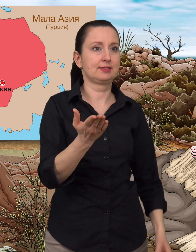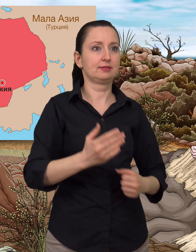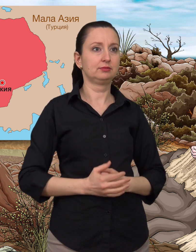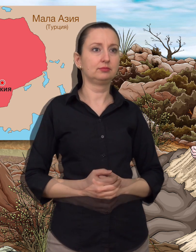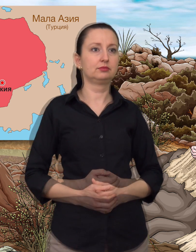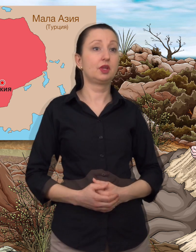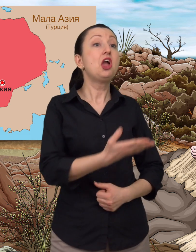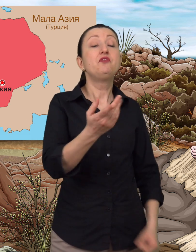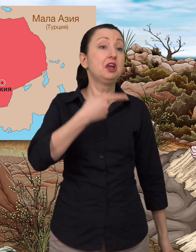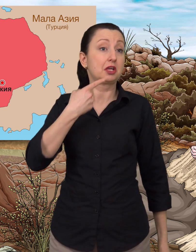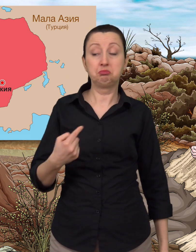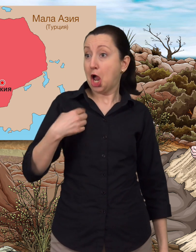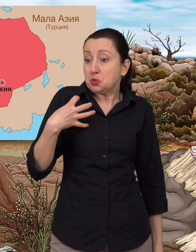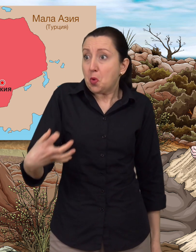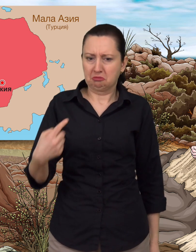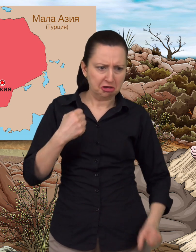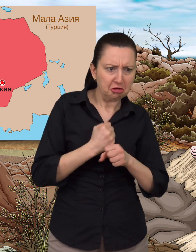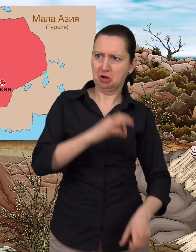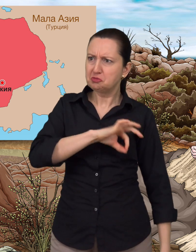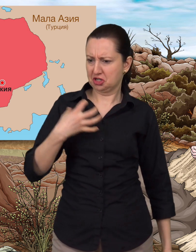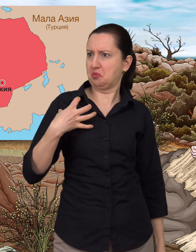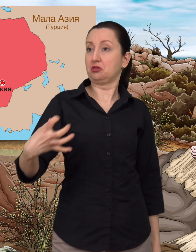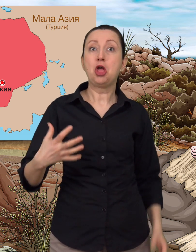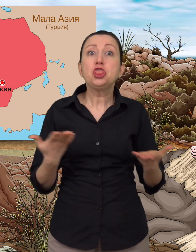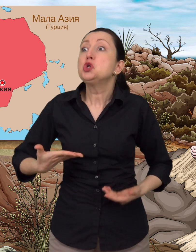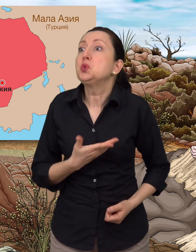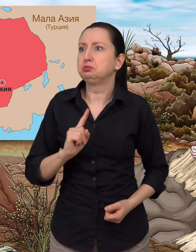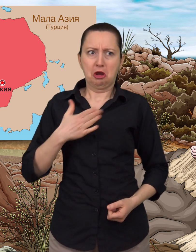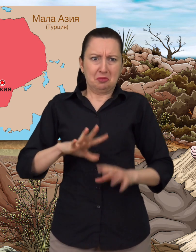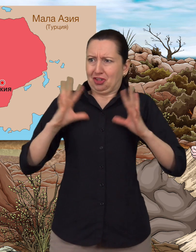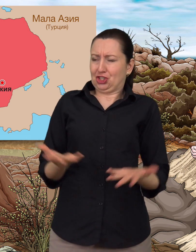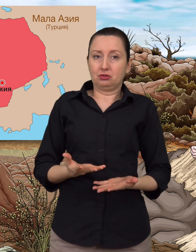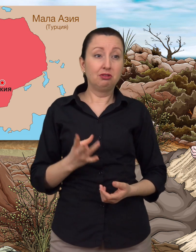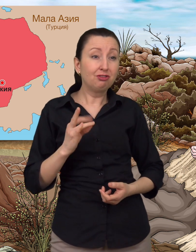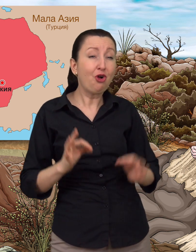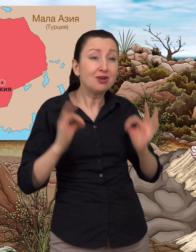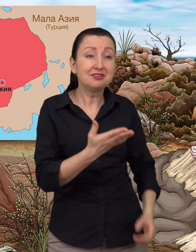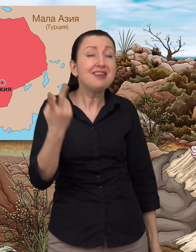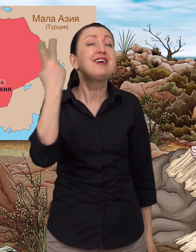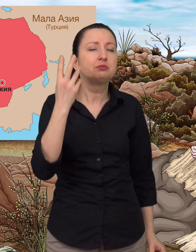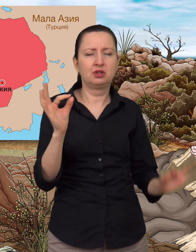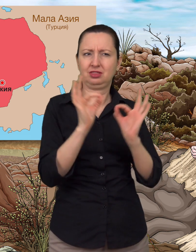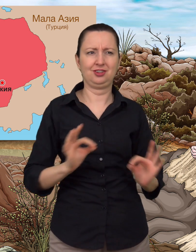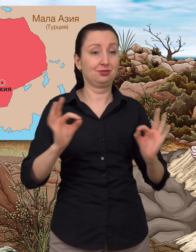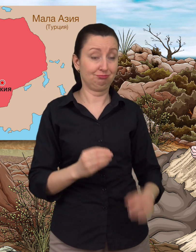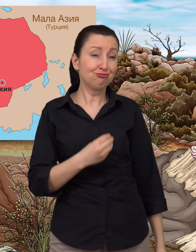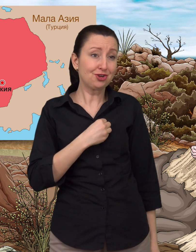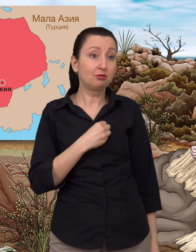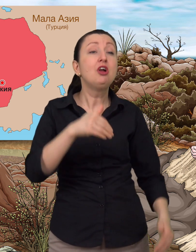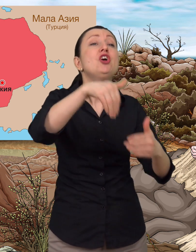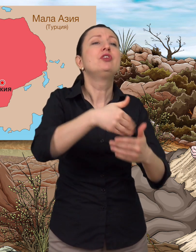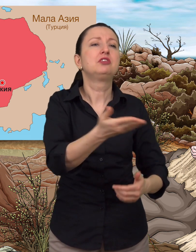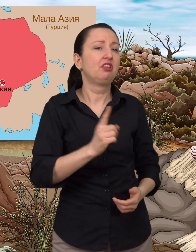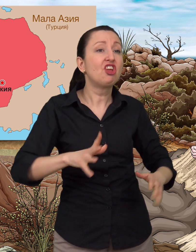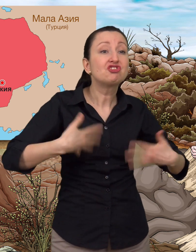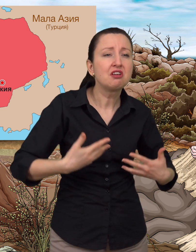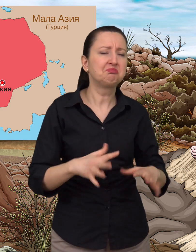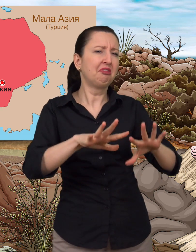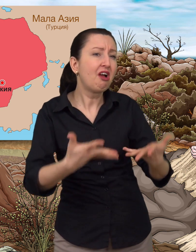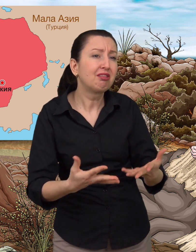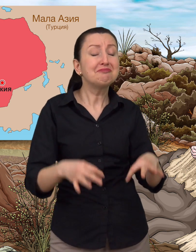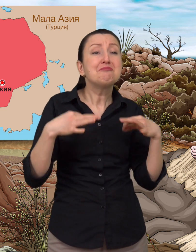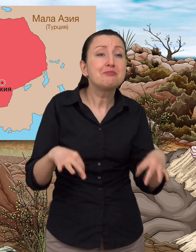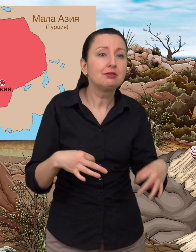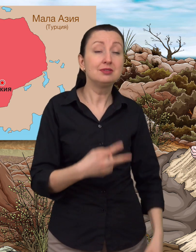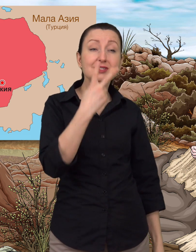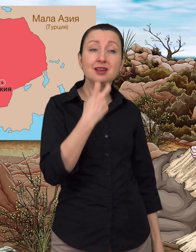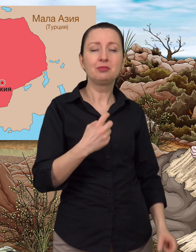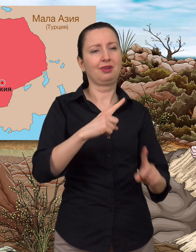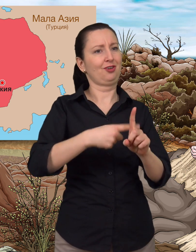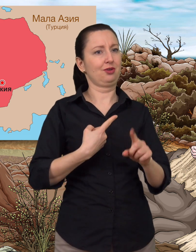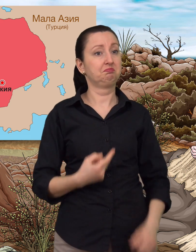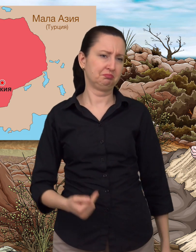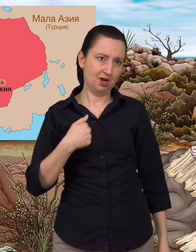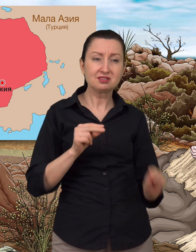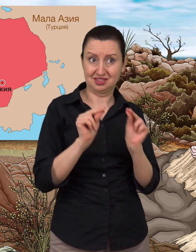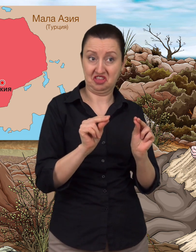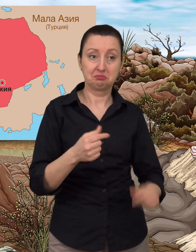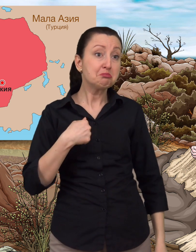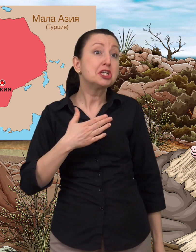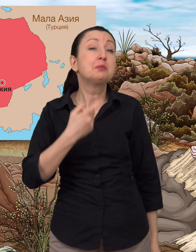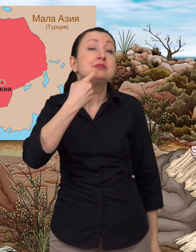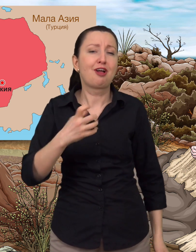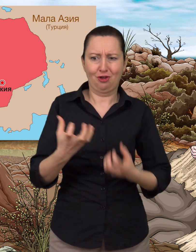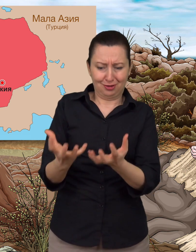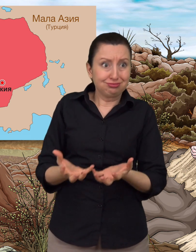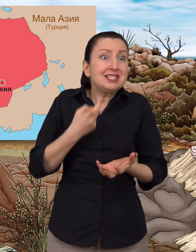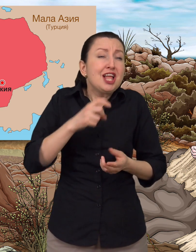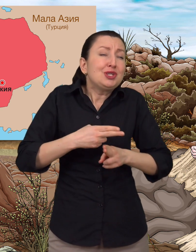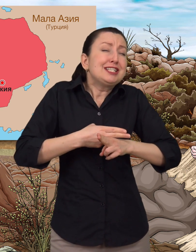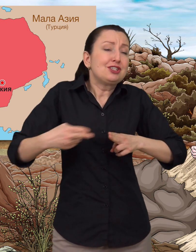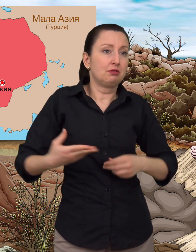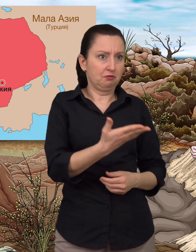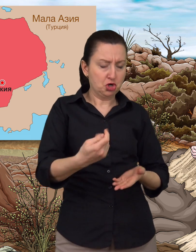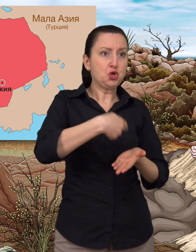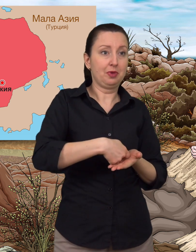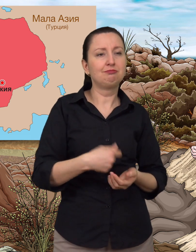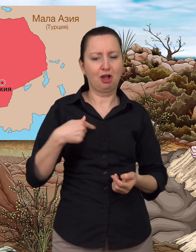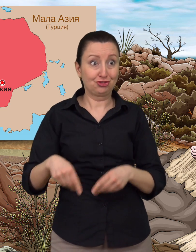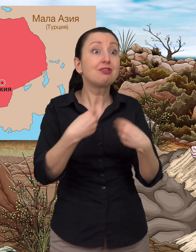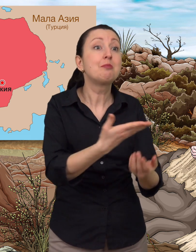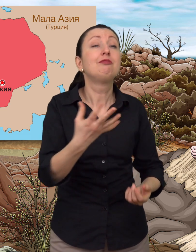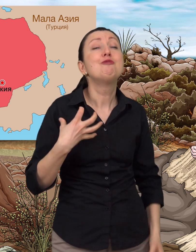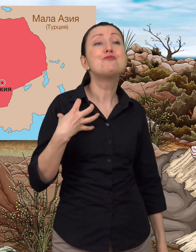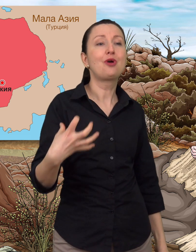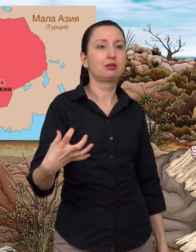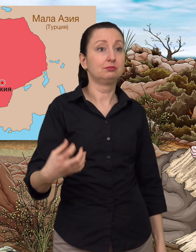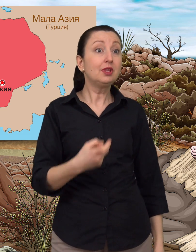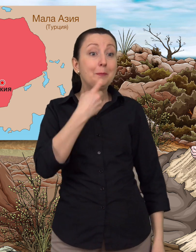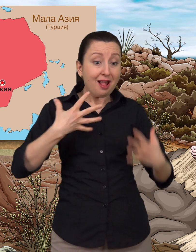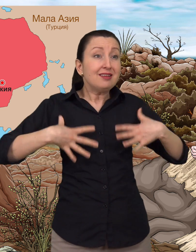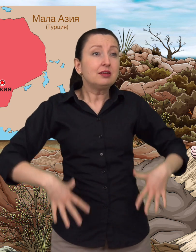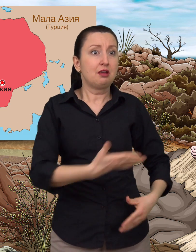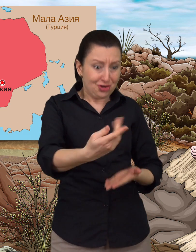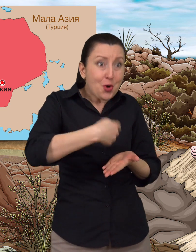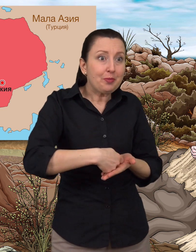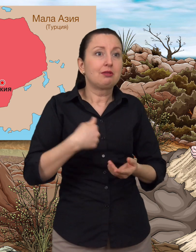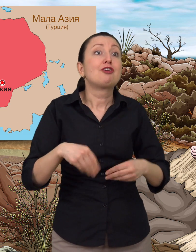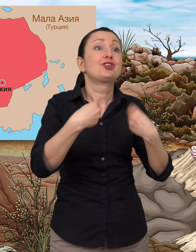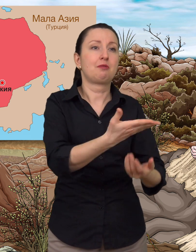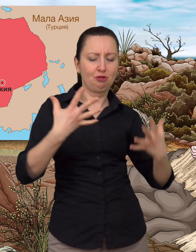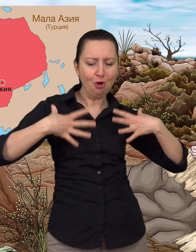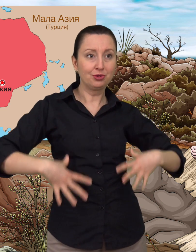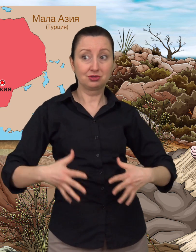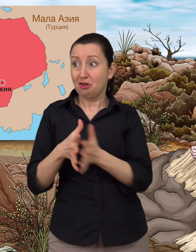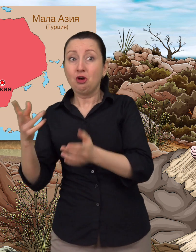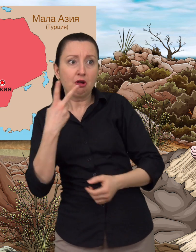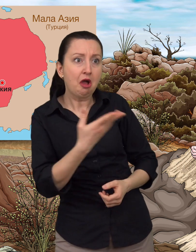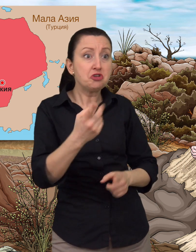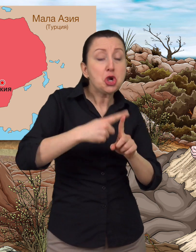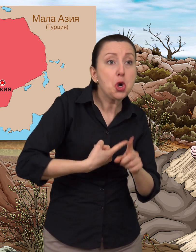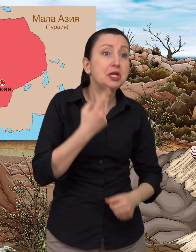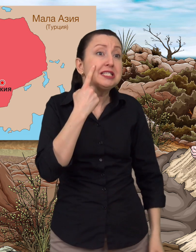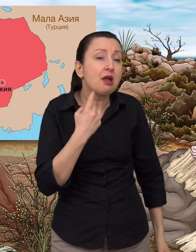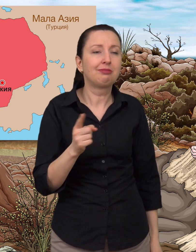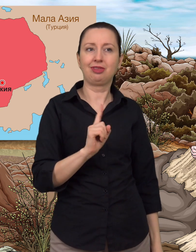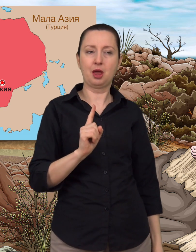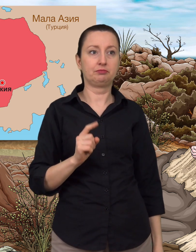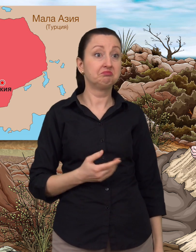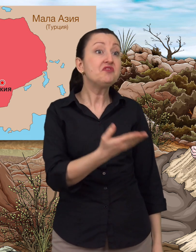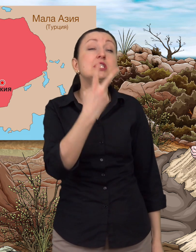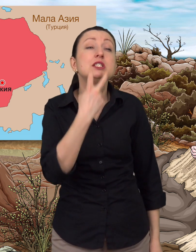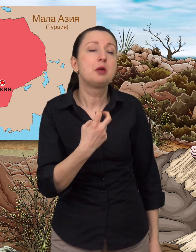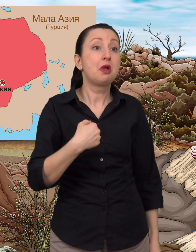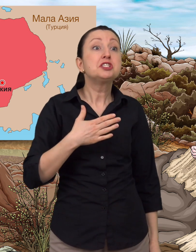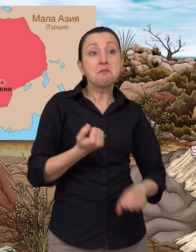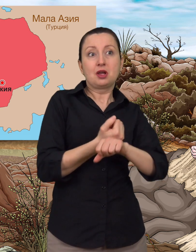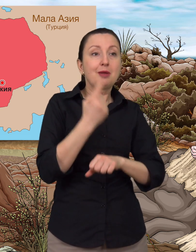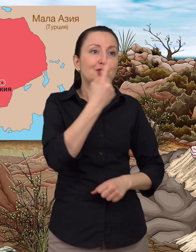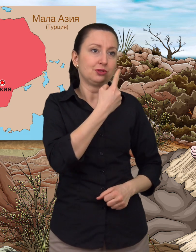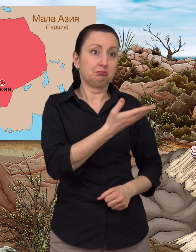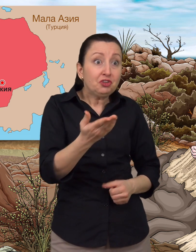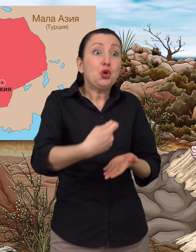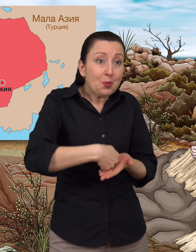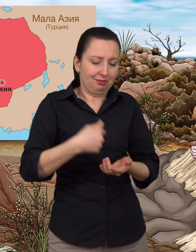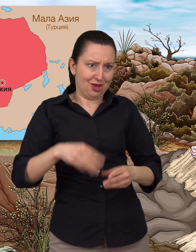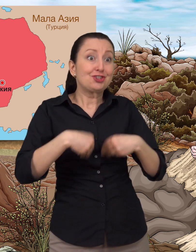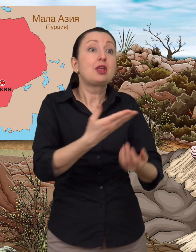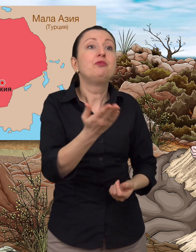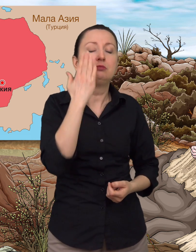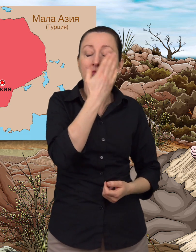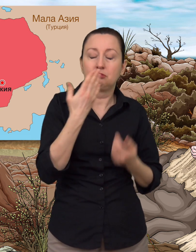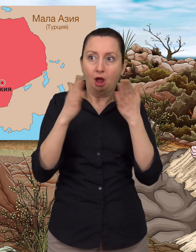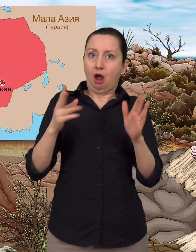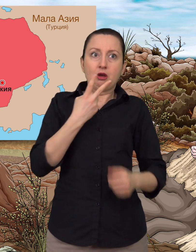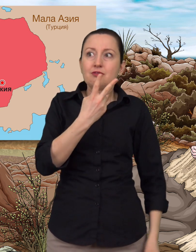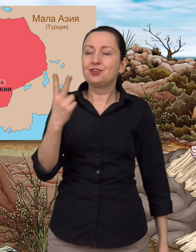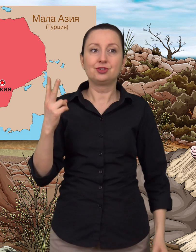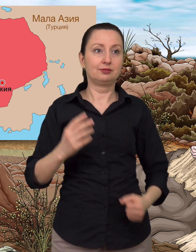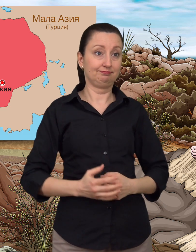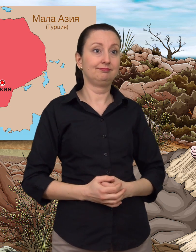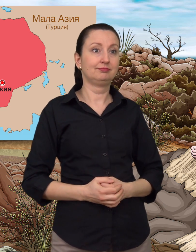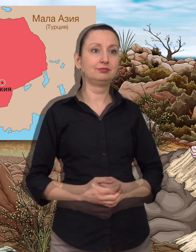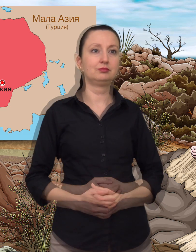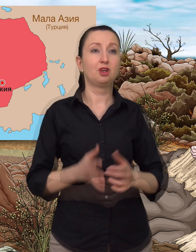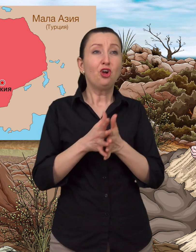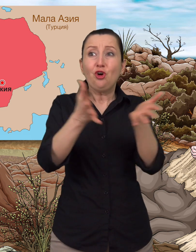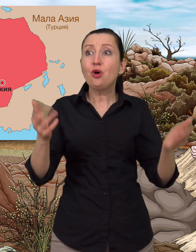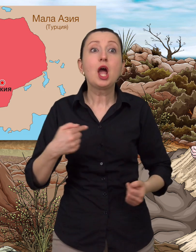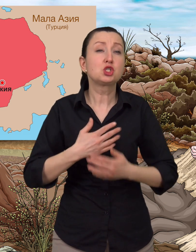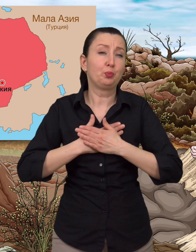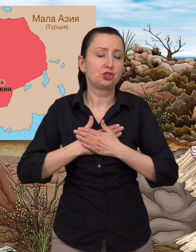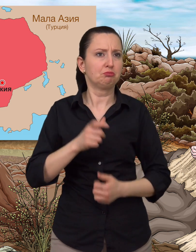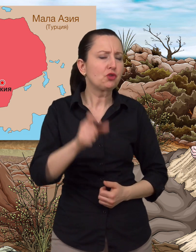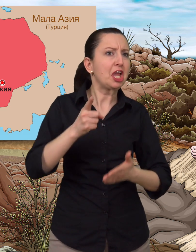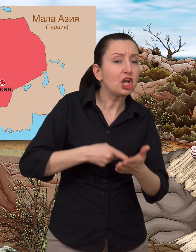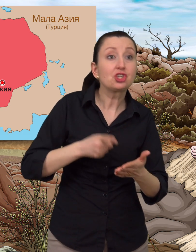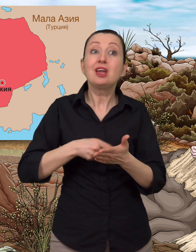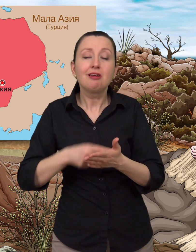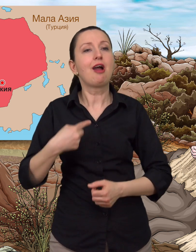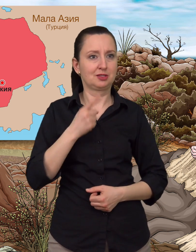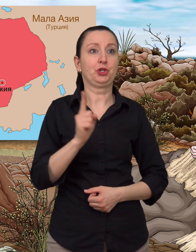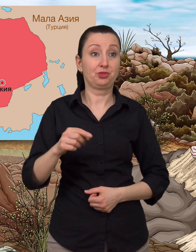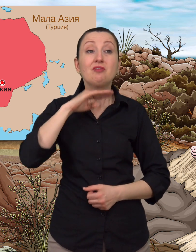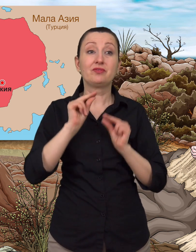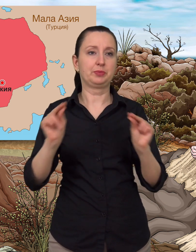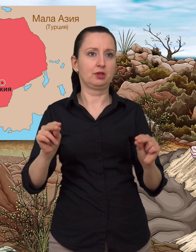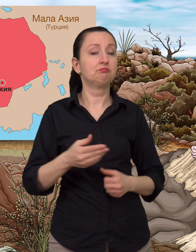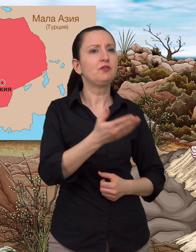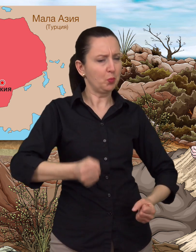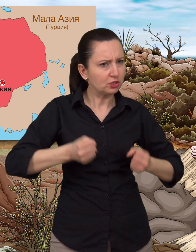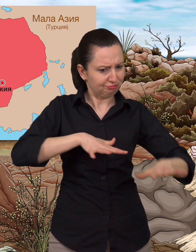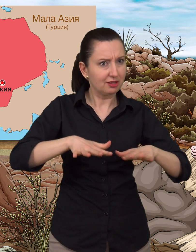But you do not realize that you are wretched, pitiful, poor, blind, and naked. I counsel you to buy from Me gold refined by fire so that you may become rich, white garments so that you may be clothed and your shameful nakedness not exposed, and salve to anoint your eyes so that you may see. Those I love, I rebuke and discipline. Therefore be earnest and repent.